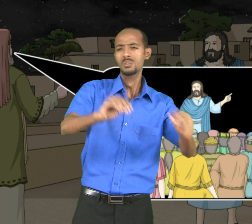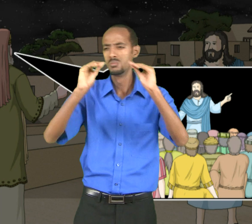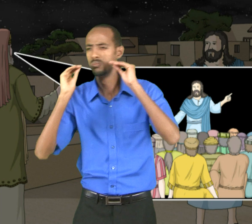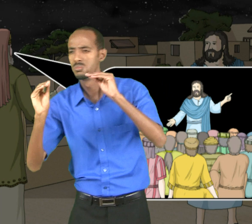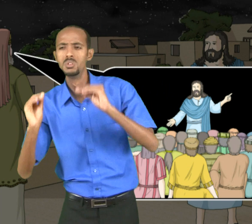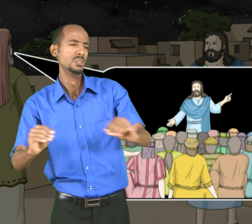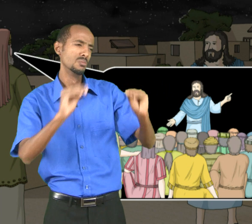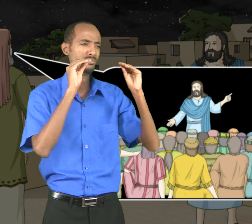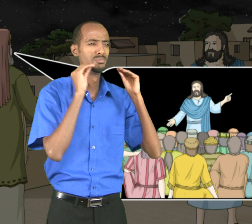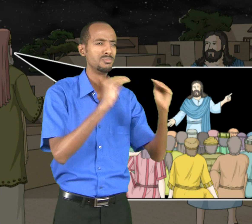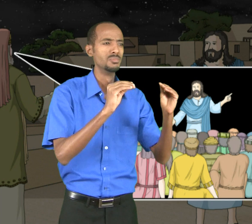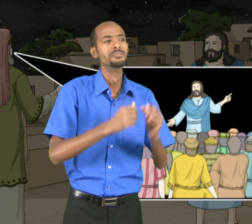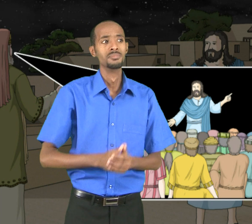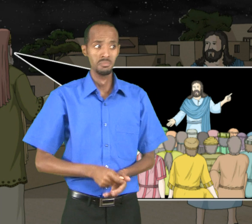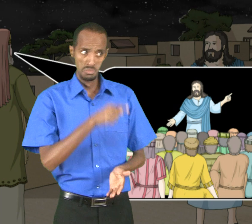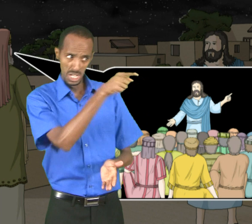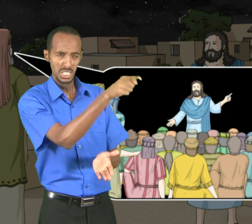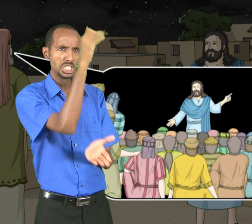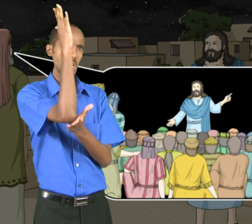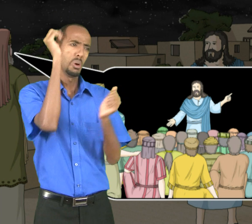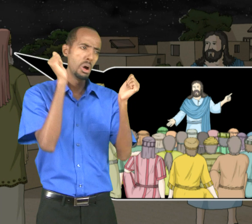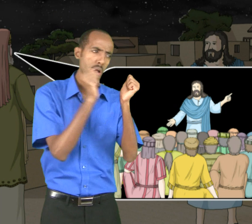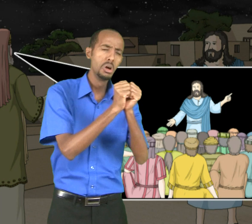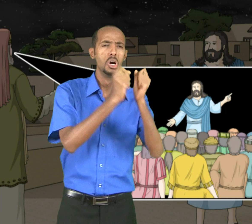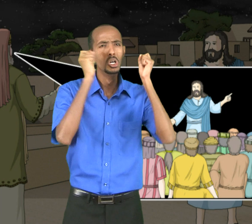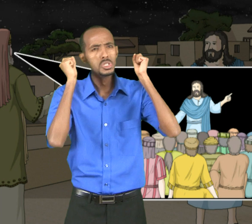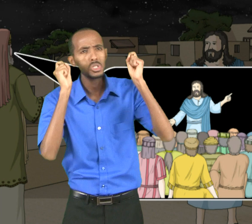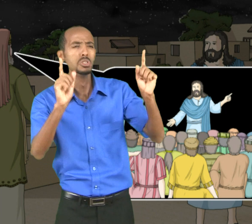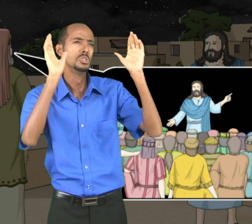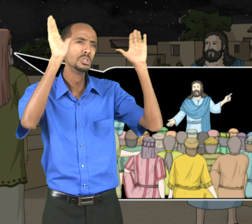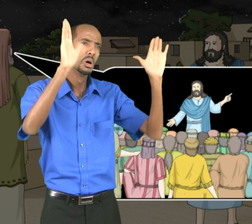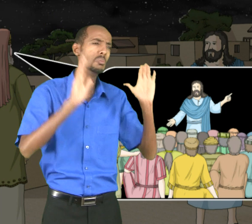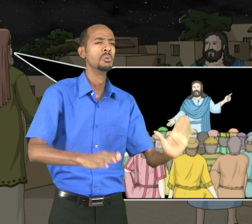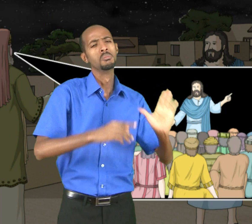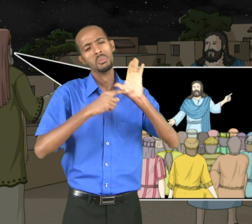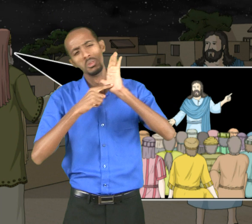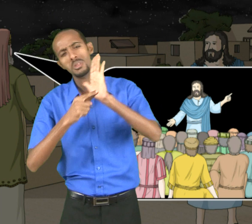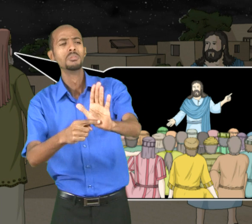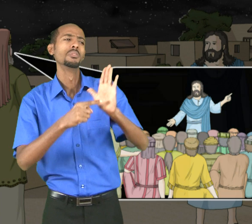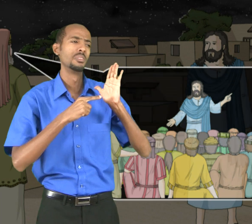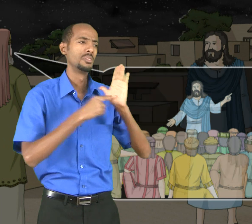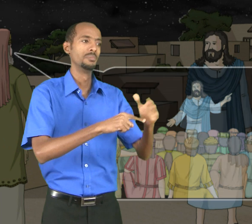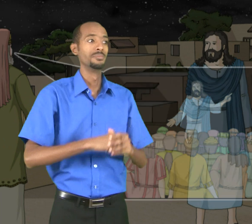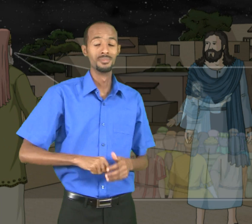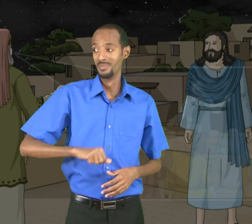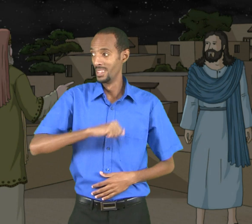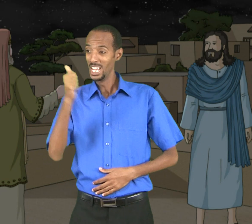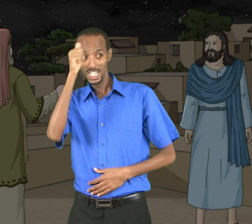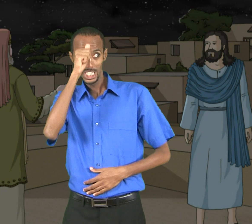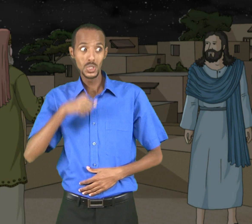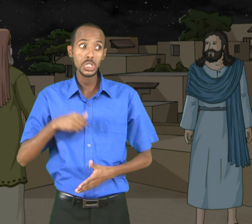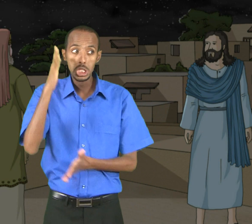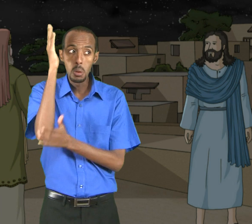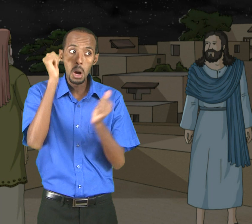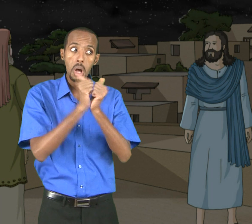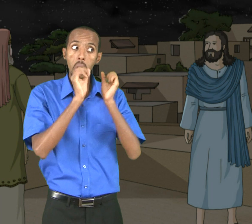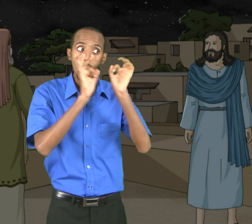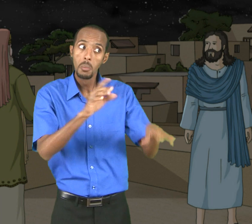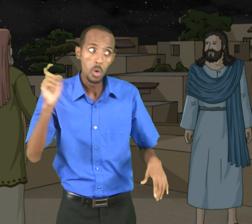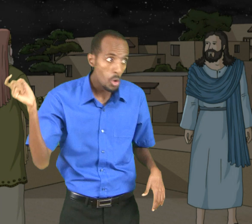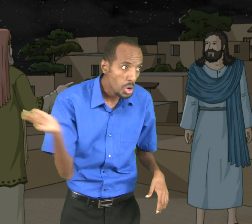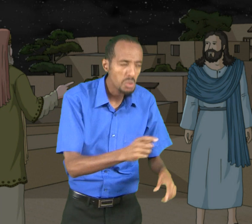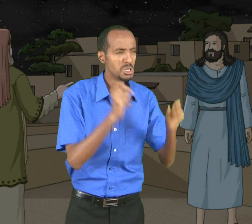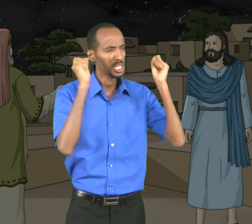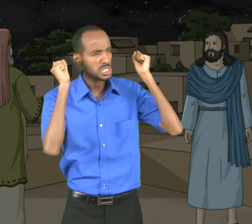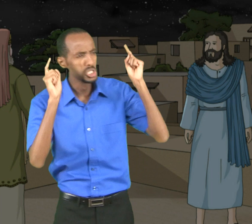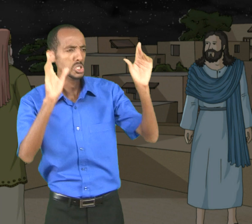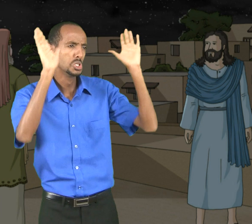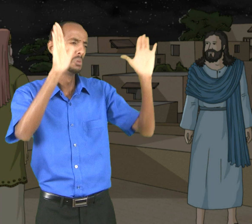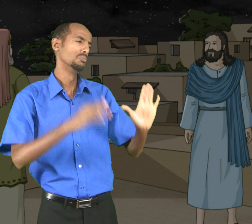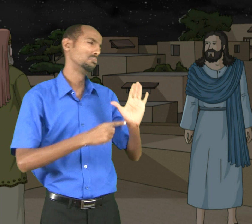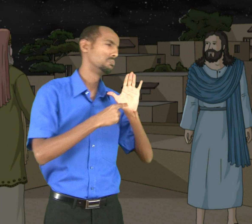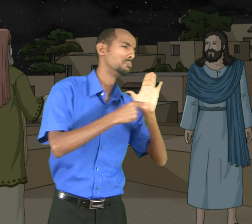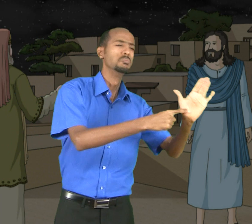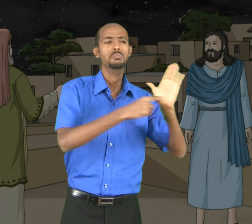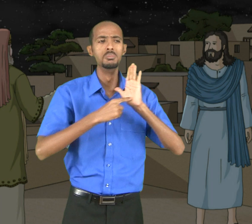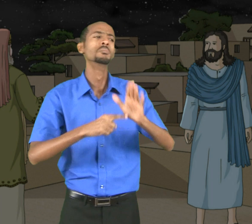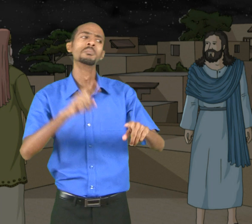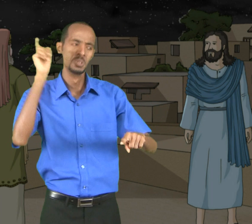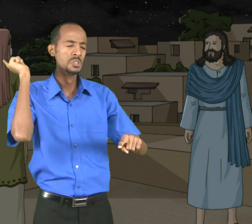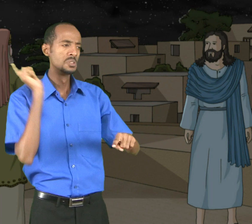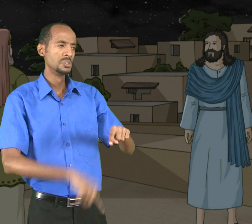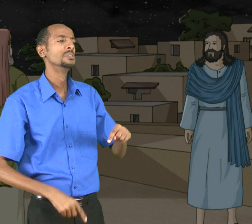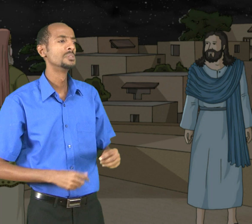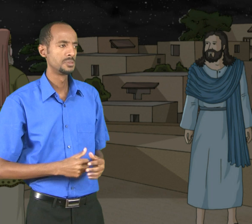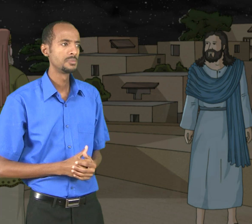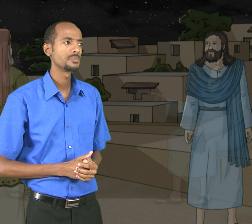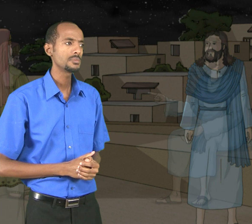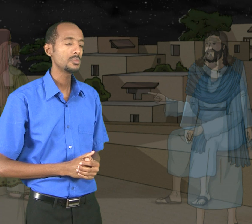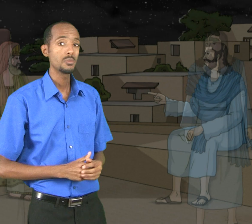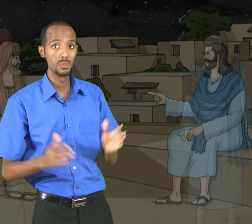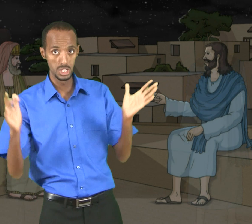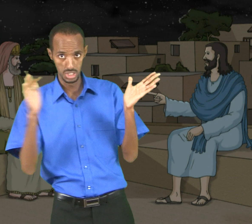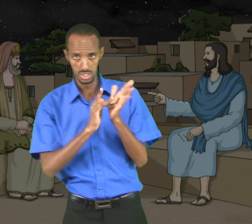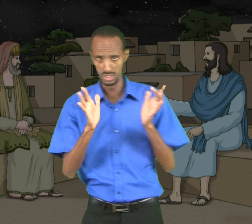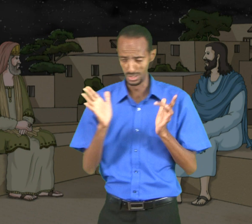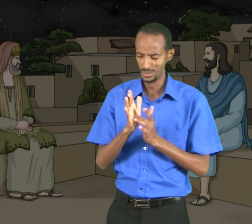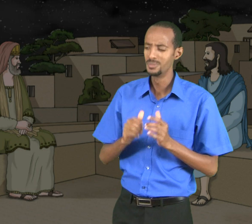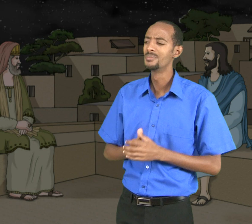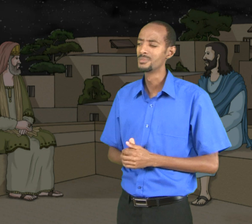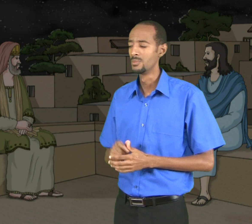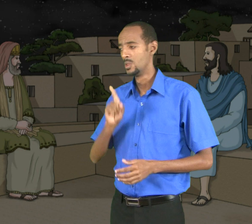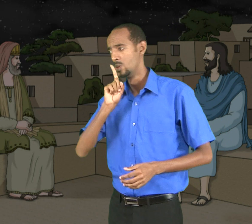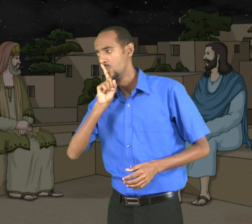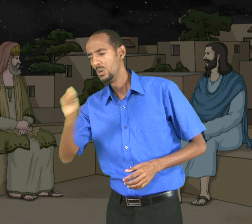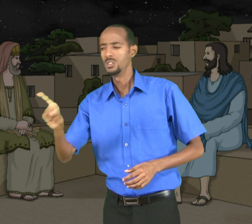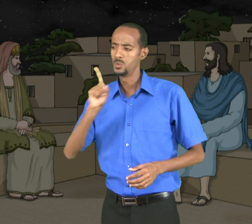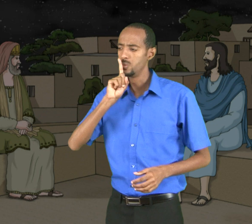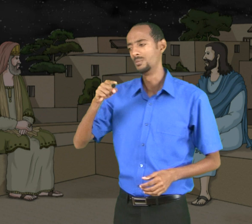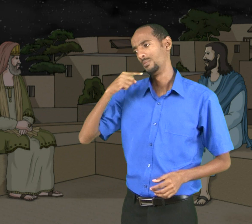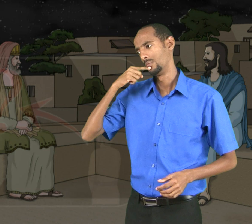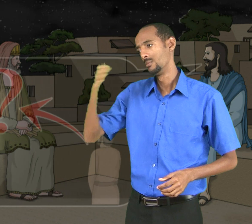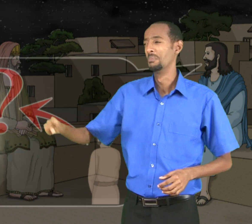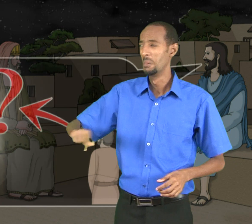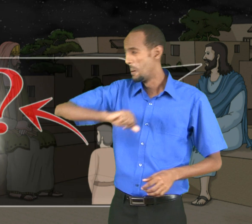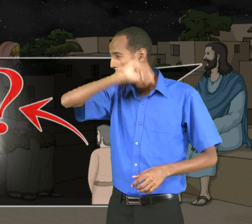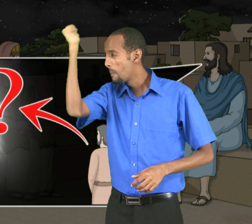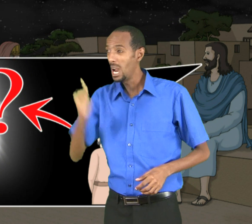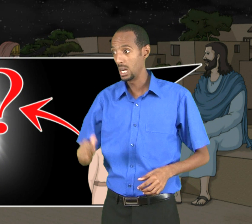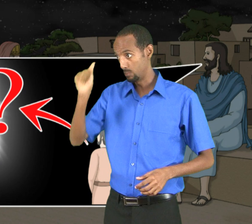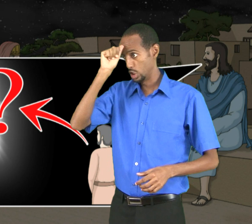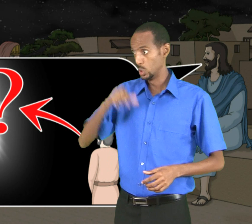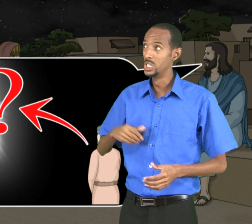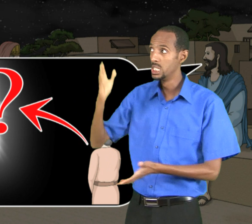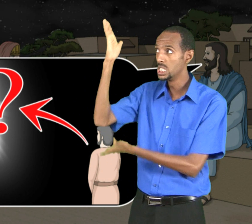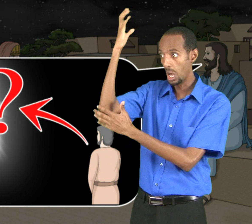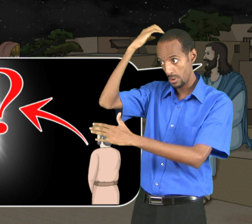For no one could perform the signs You are doing if God were not with him.”